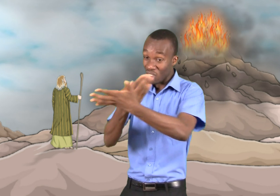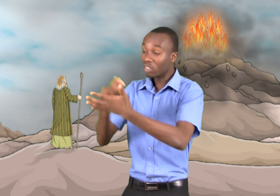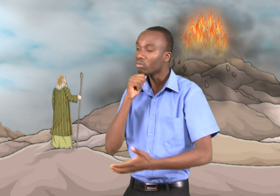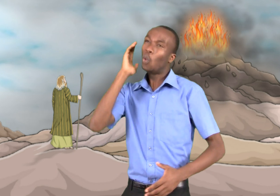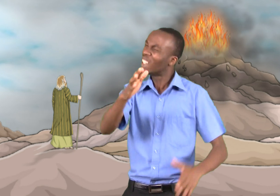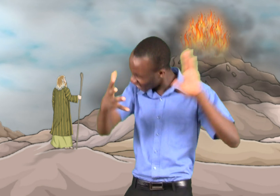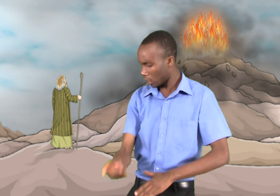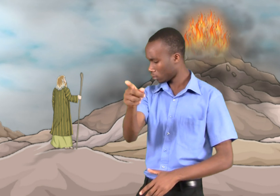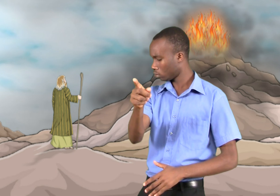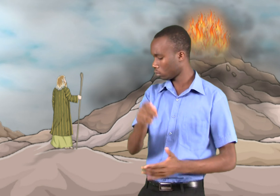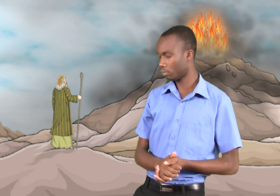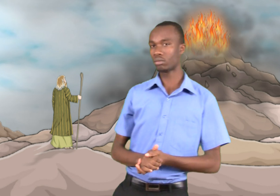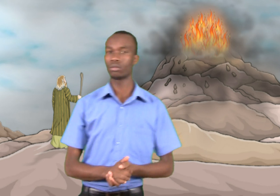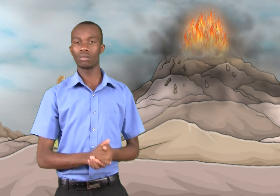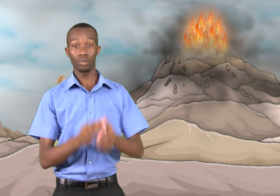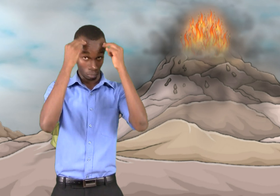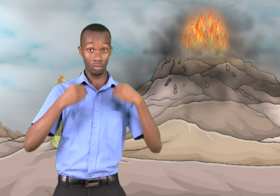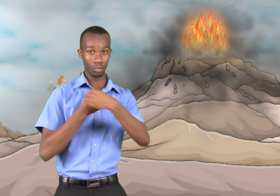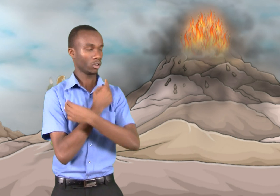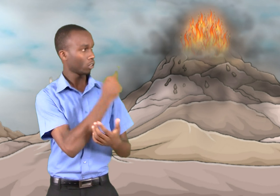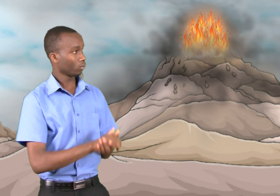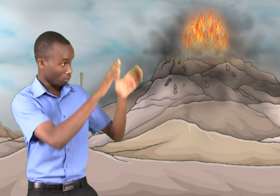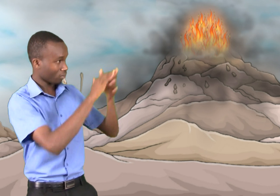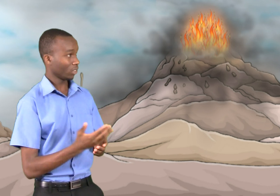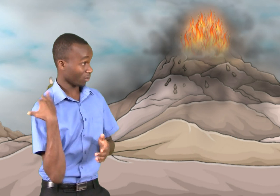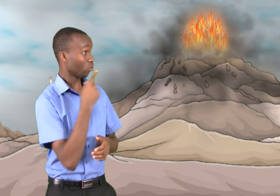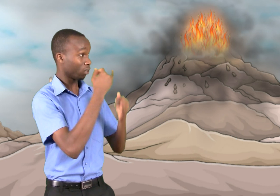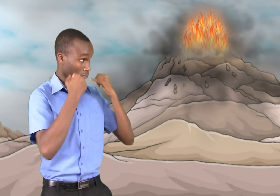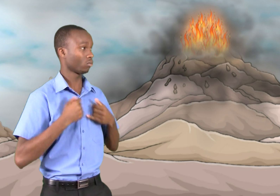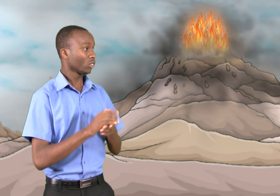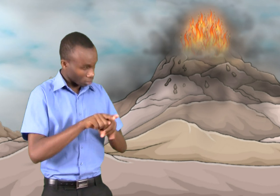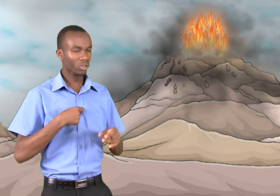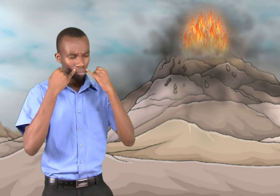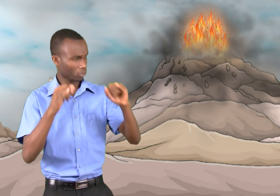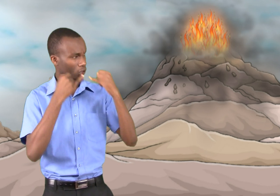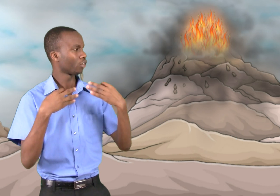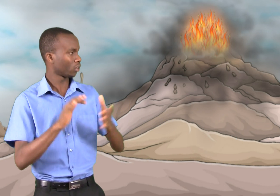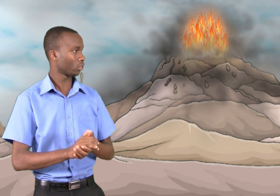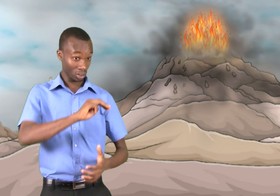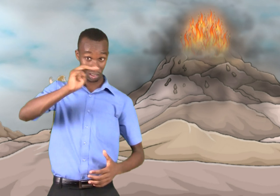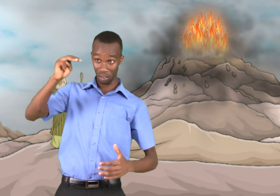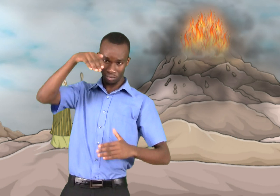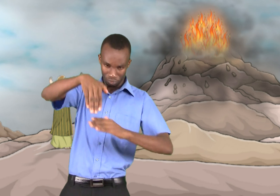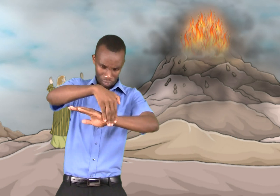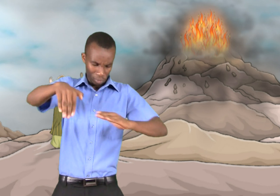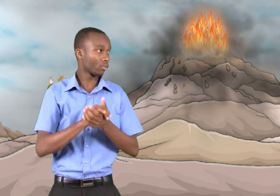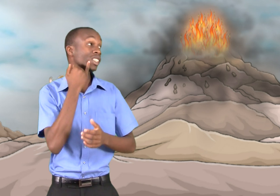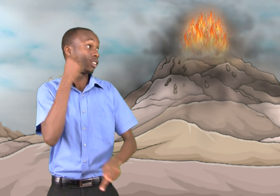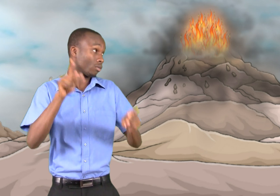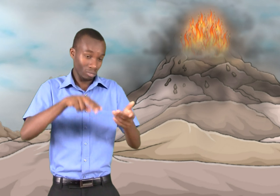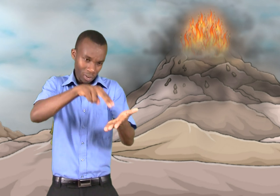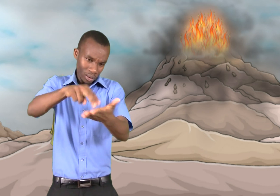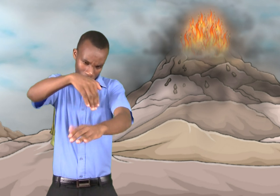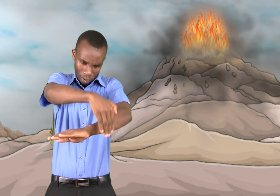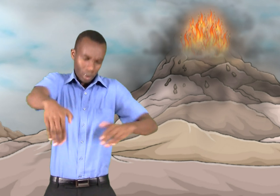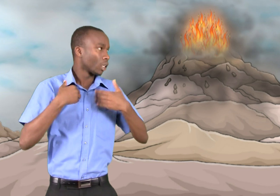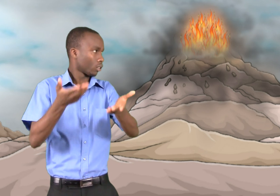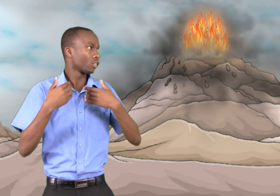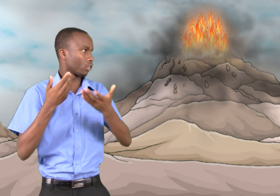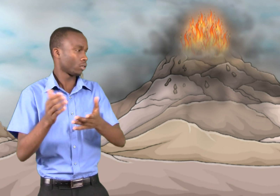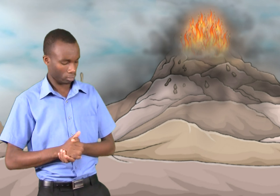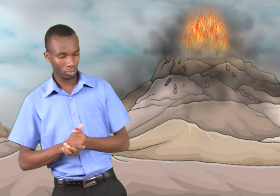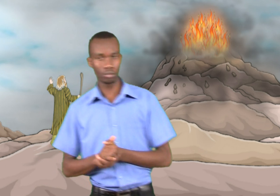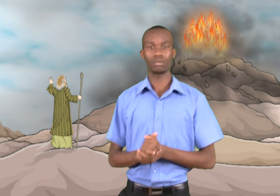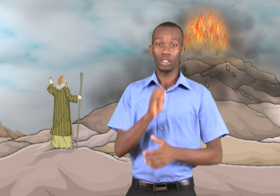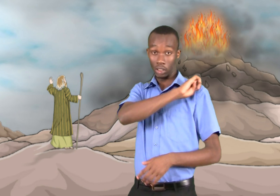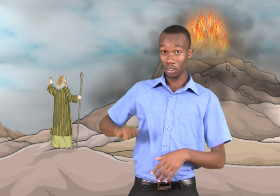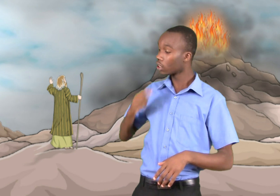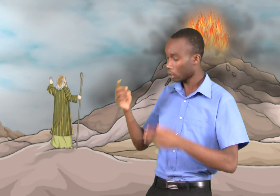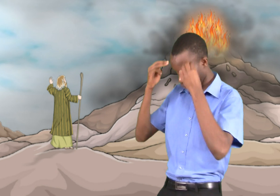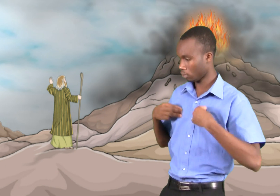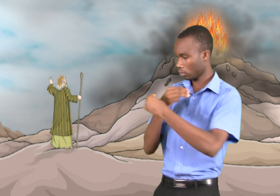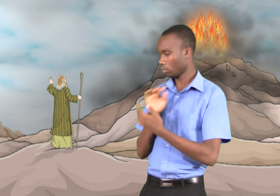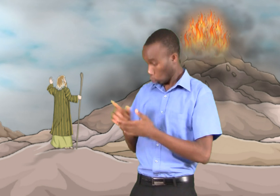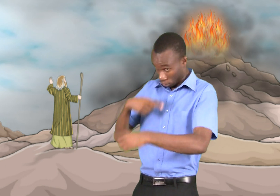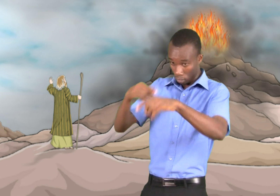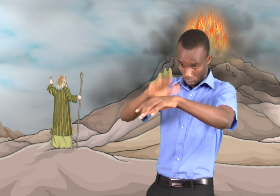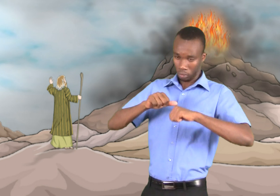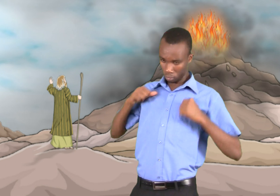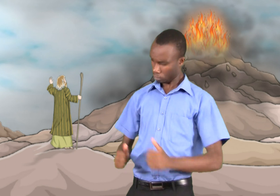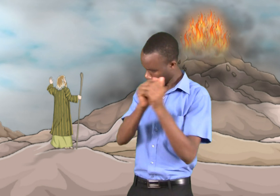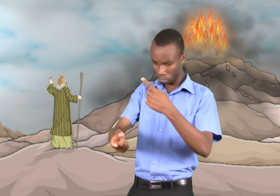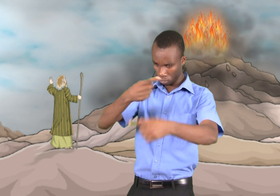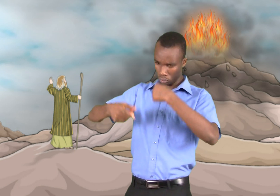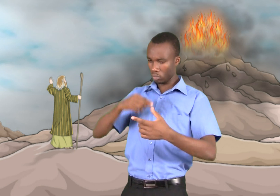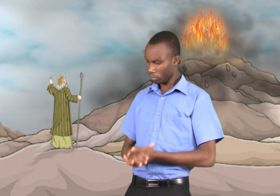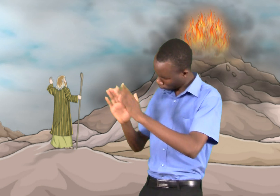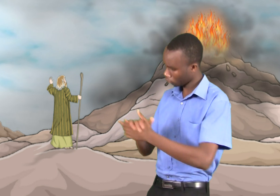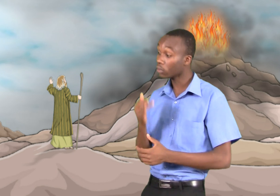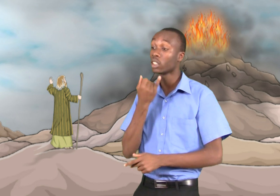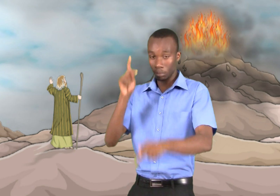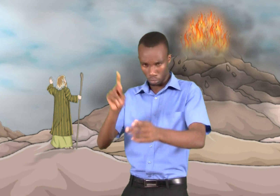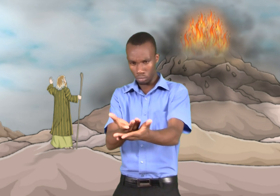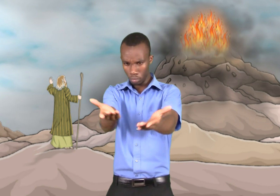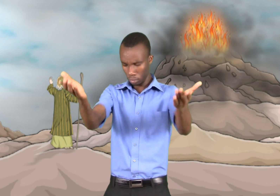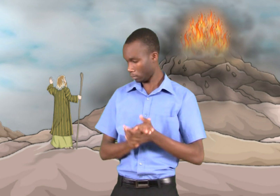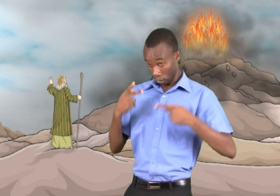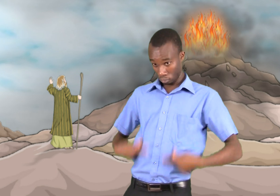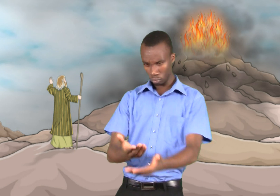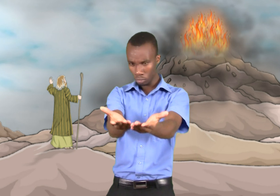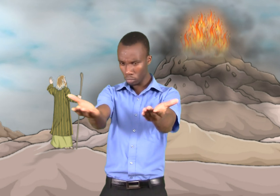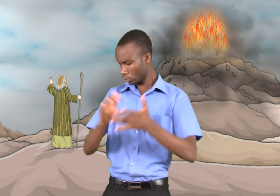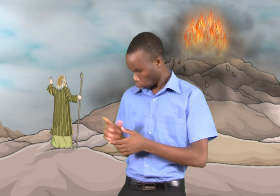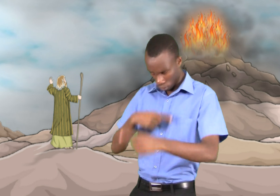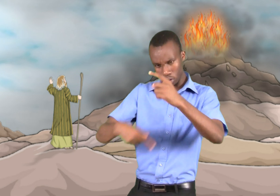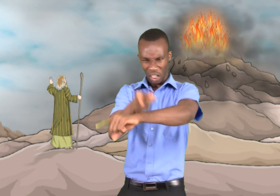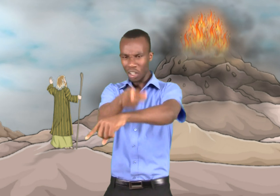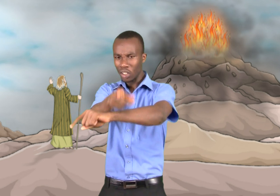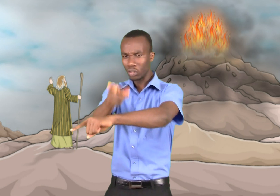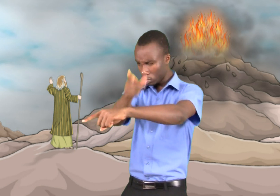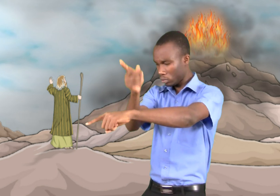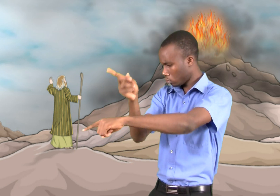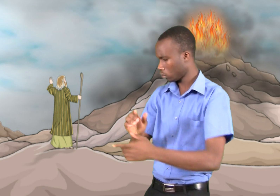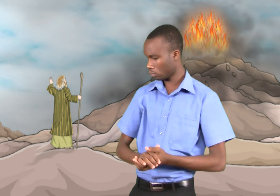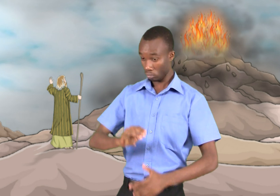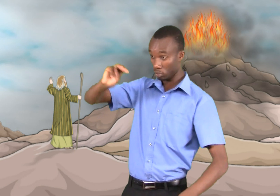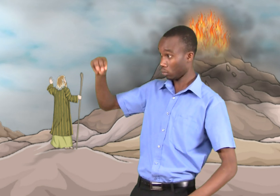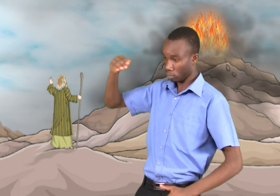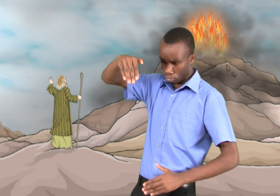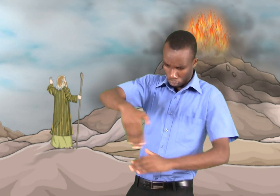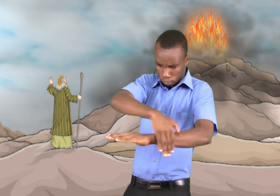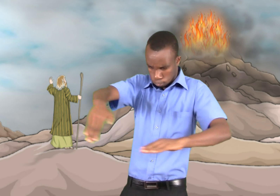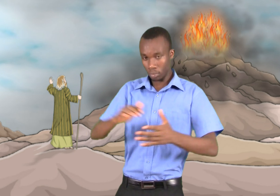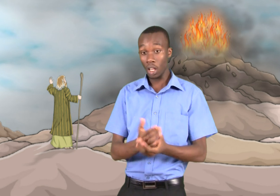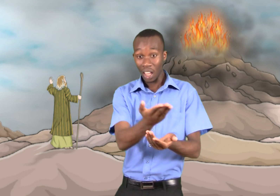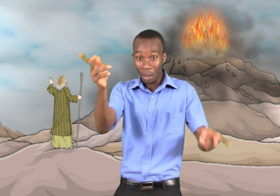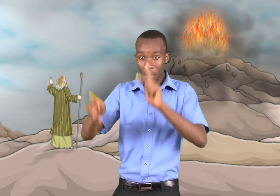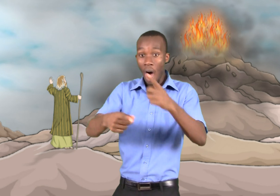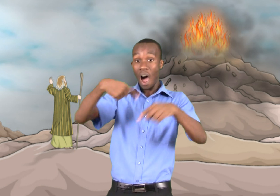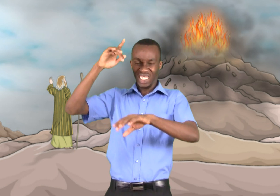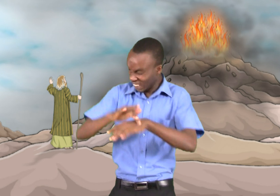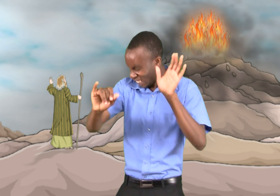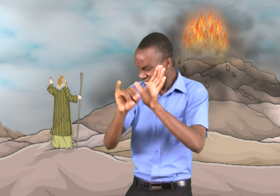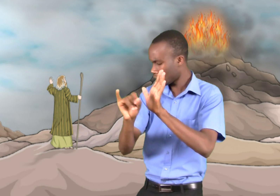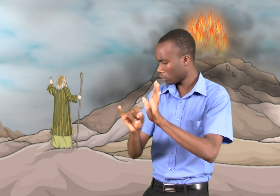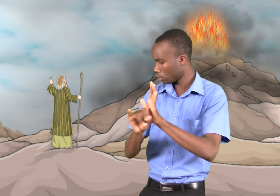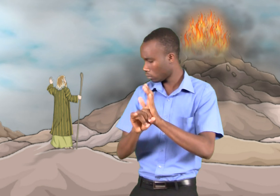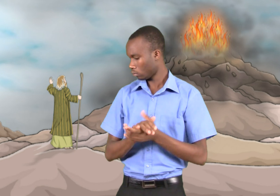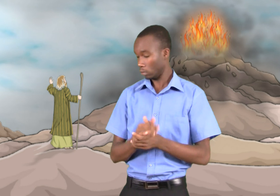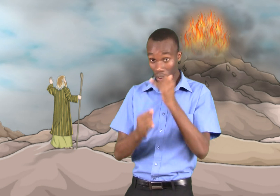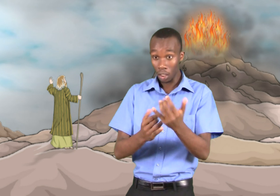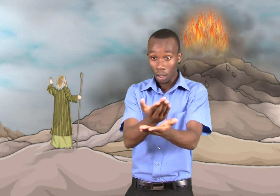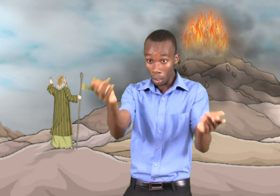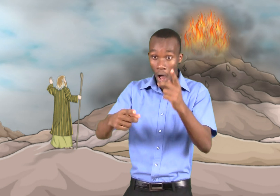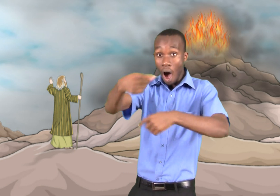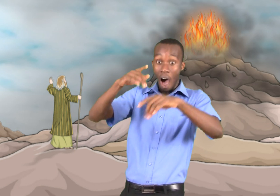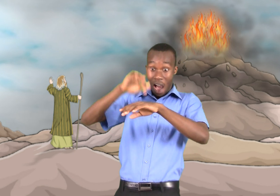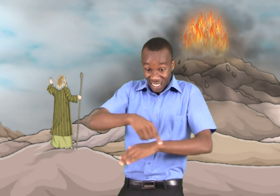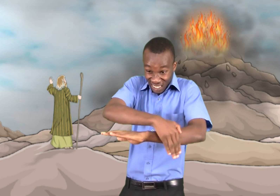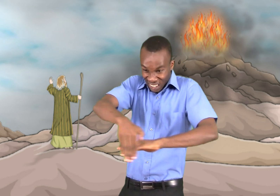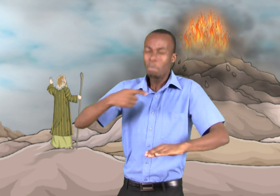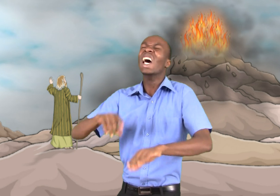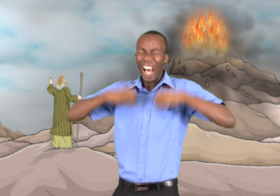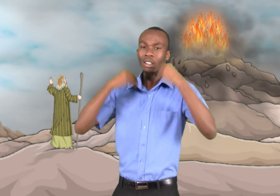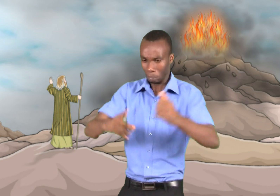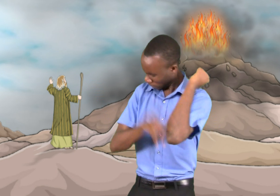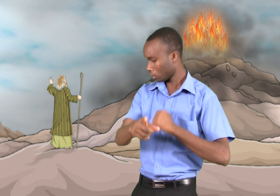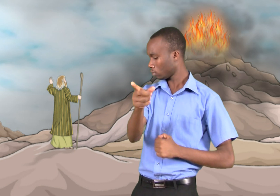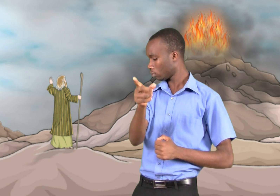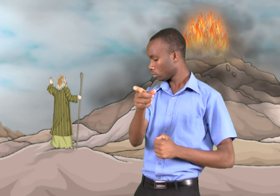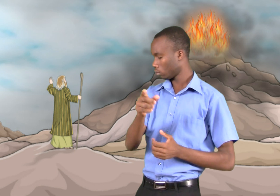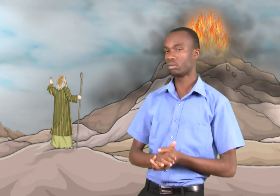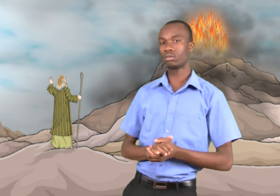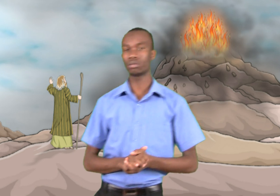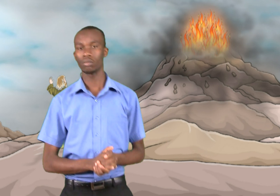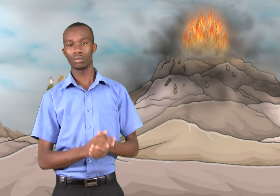But Moses said to the LORD, “The people cannot come up Mount Sinai, for You solemnly warned us, ‘Put a boundary around the mountain and set it apart as holy.’” And the LORD replied, “Go down and bring Aaron with you.